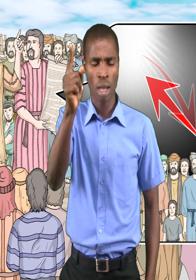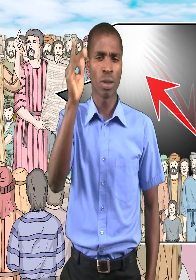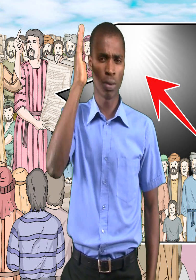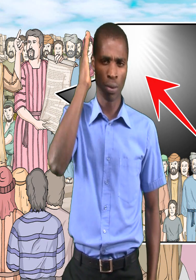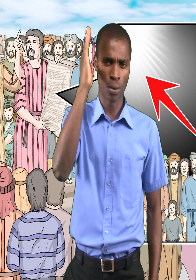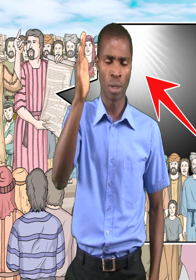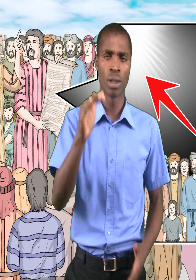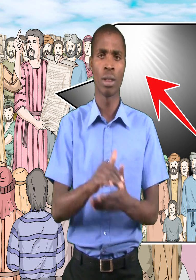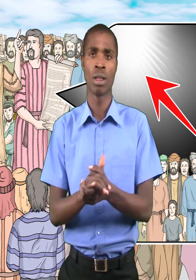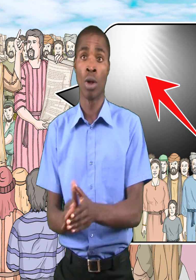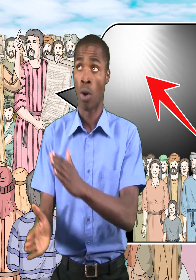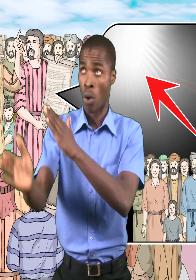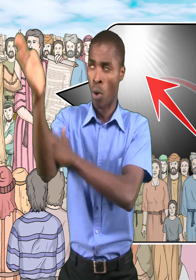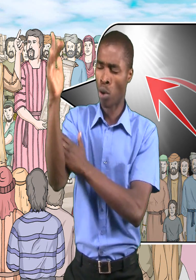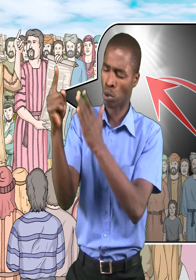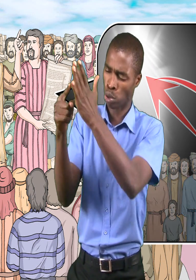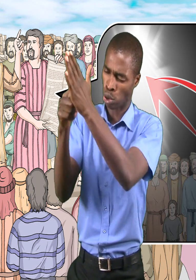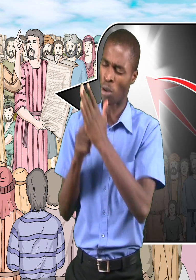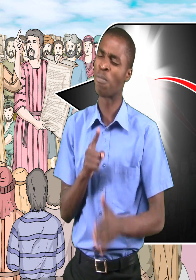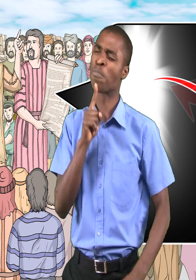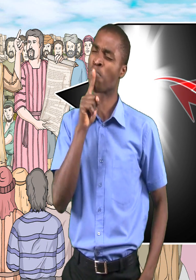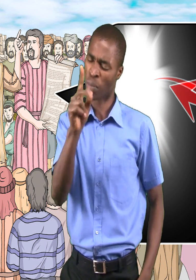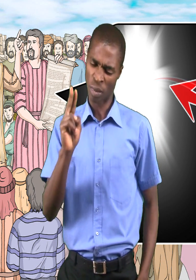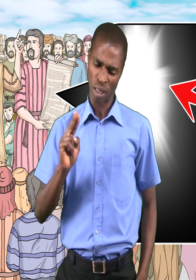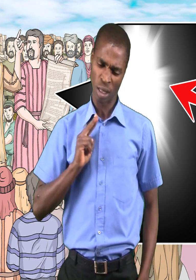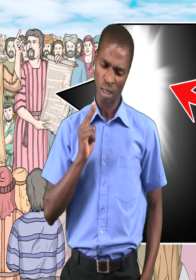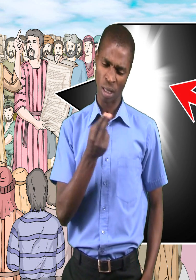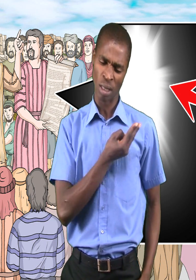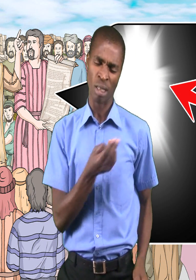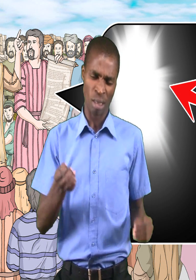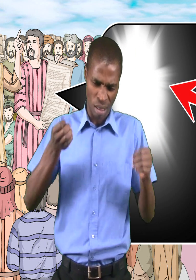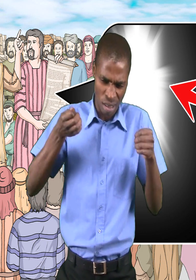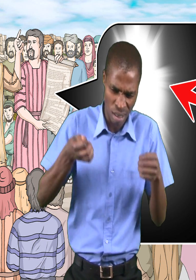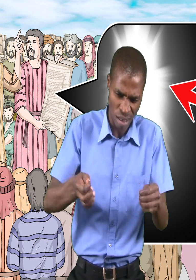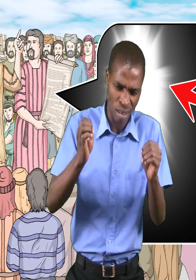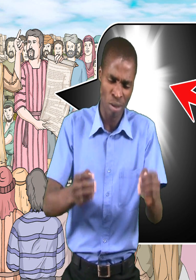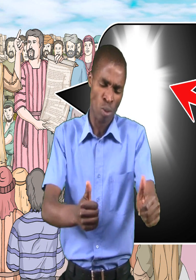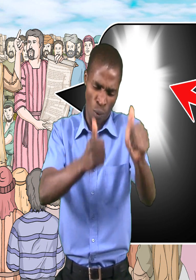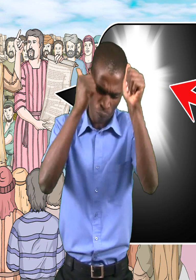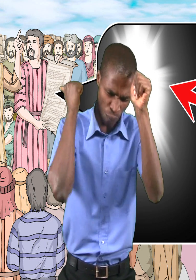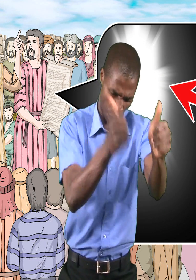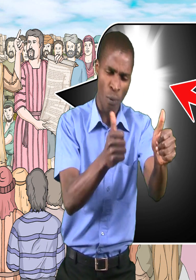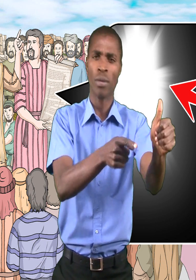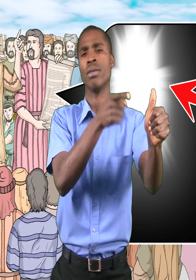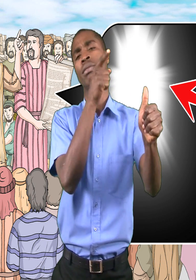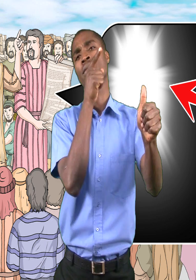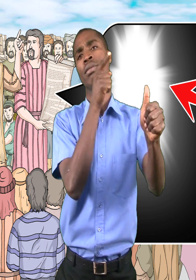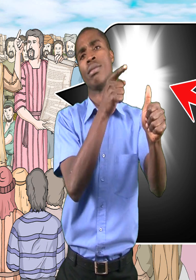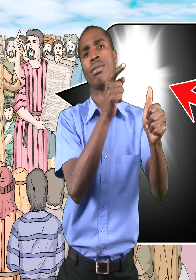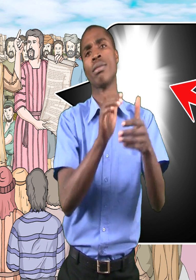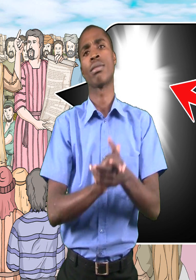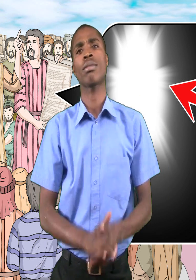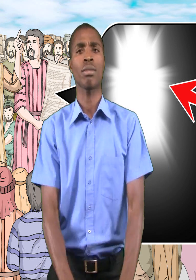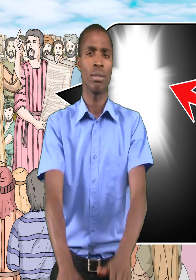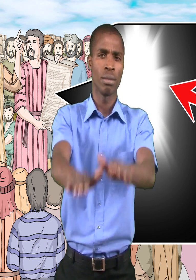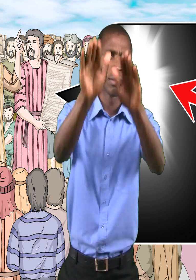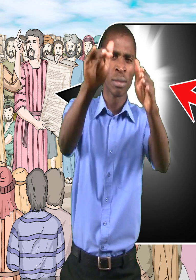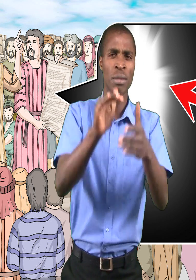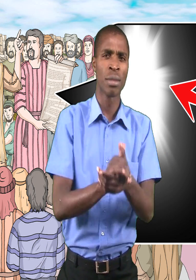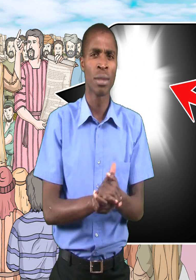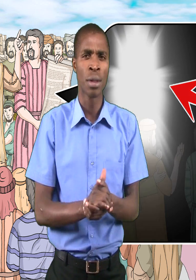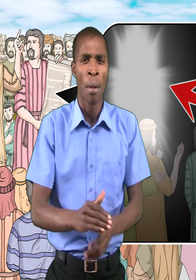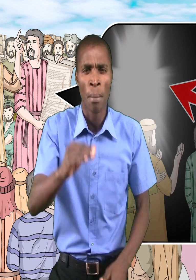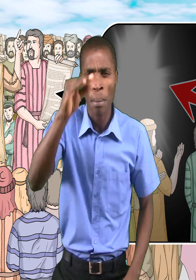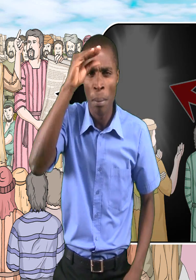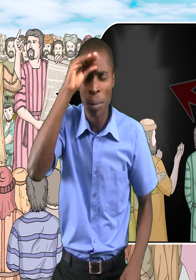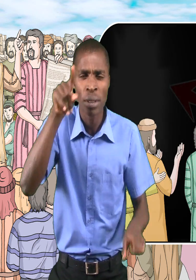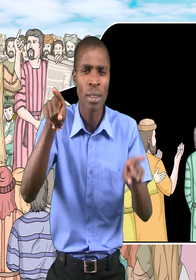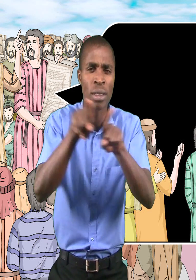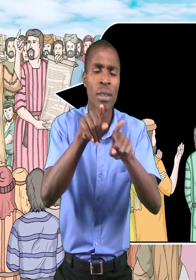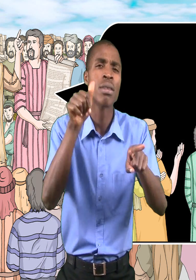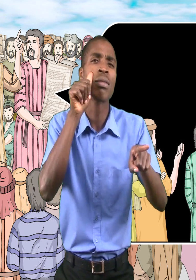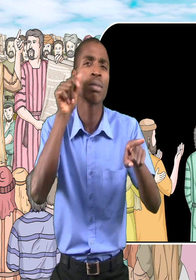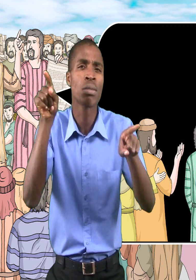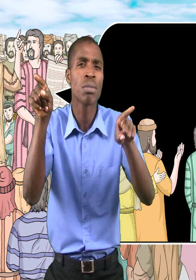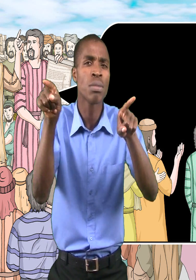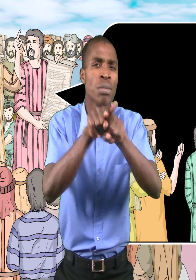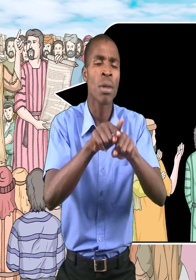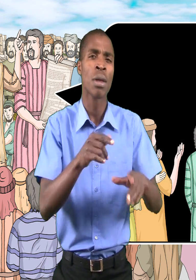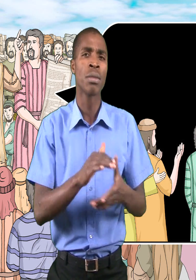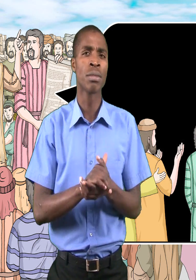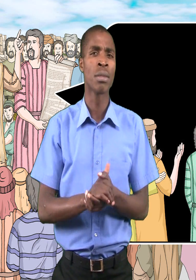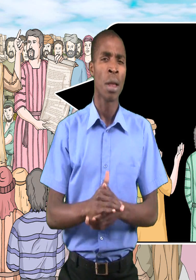Nevertheless, we must live up to what we have already attained.